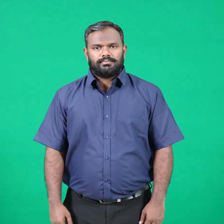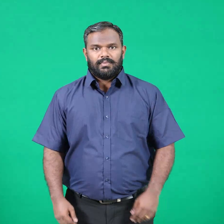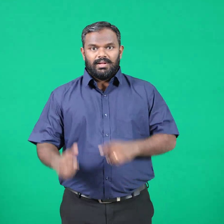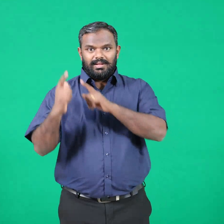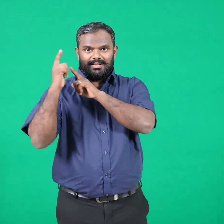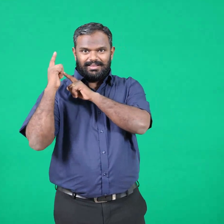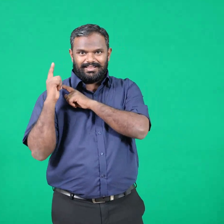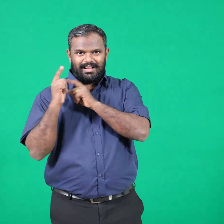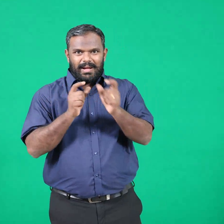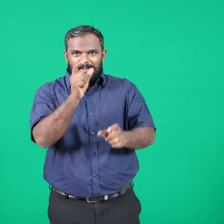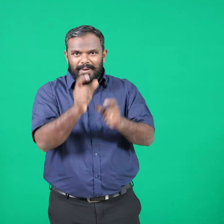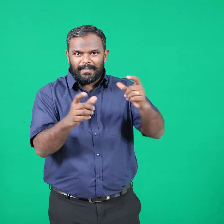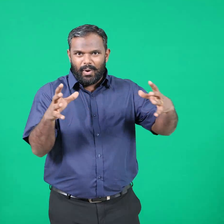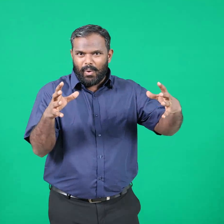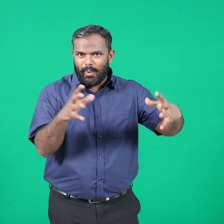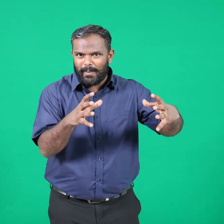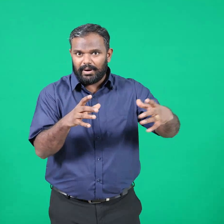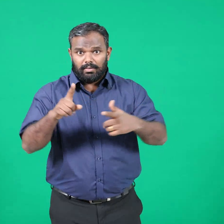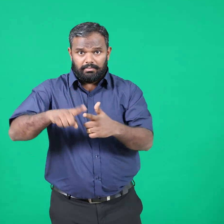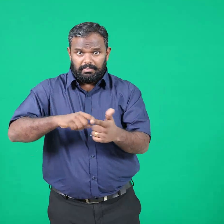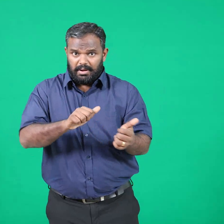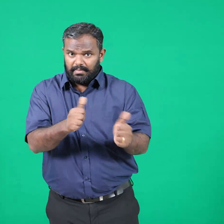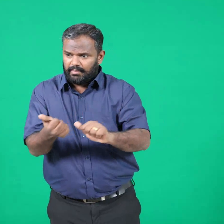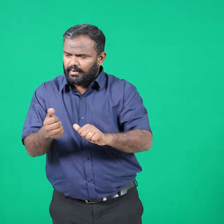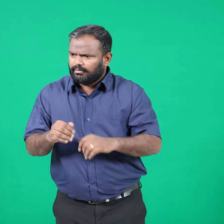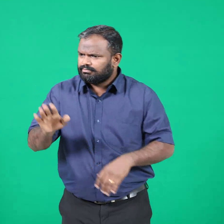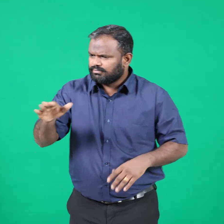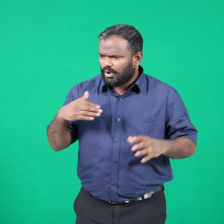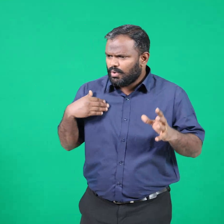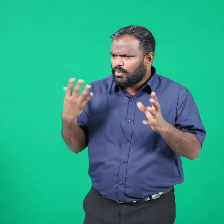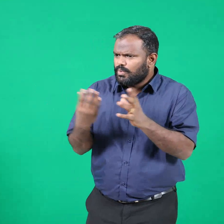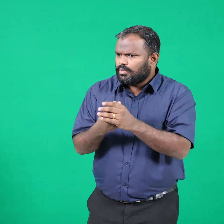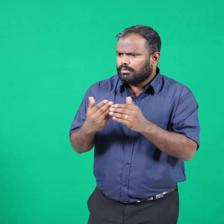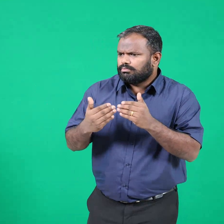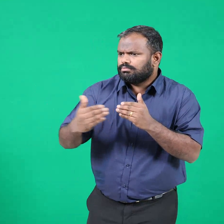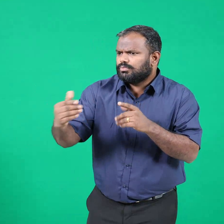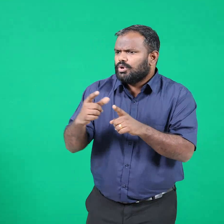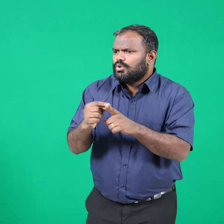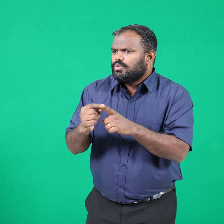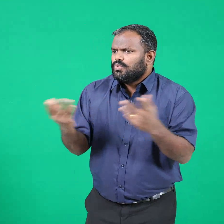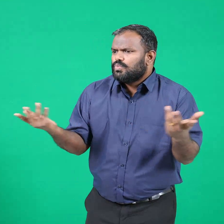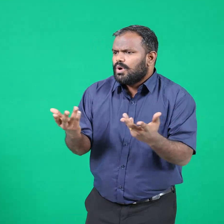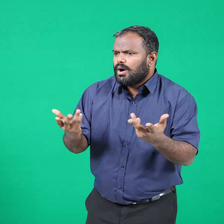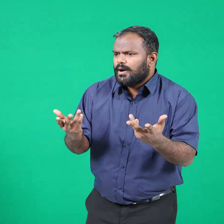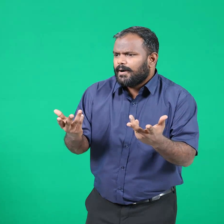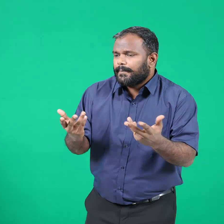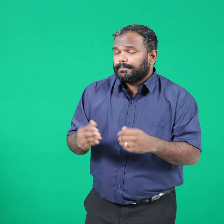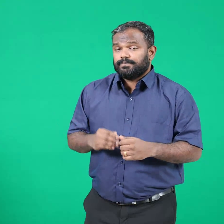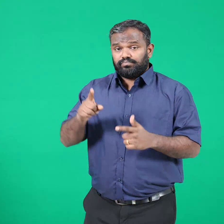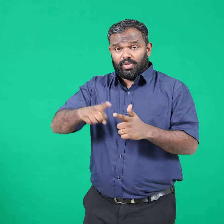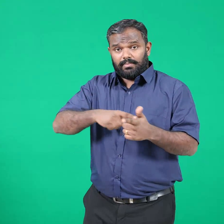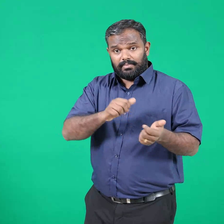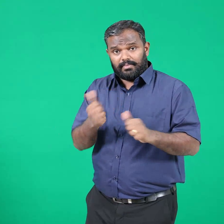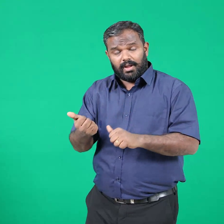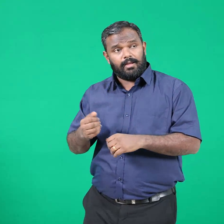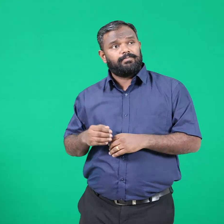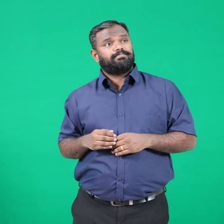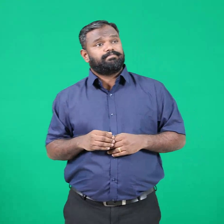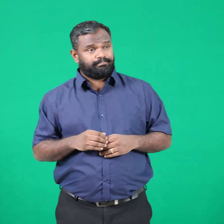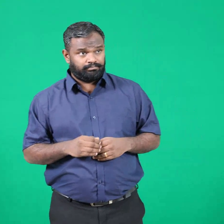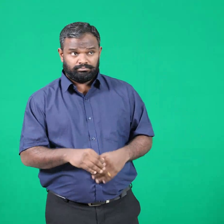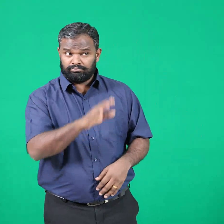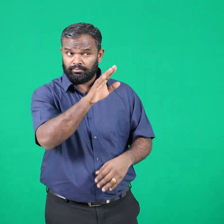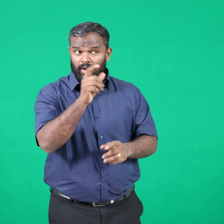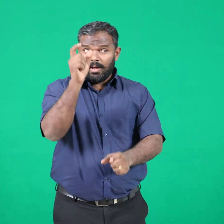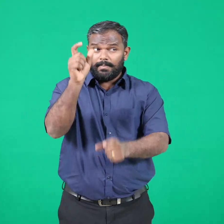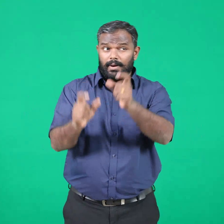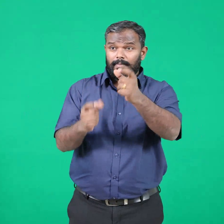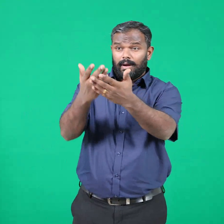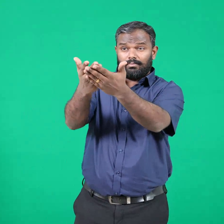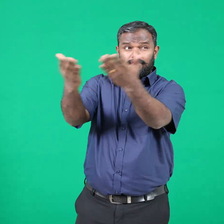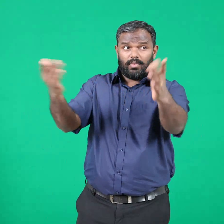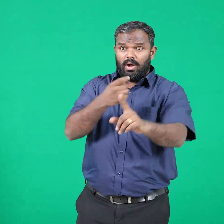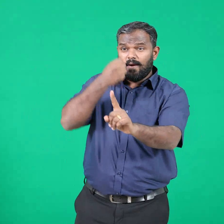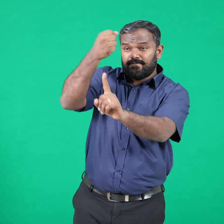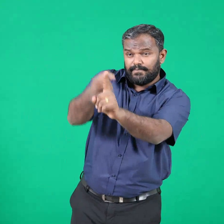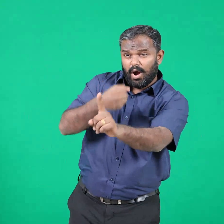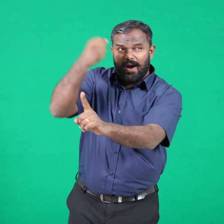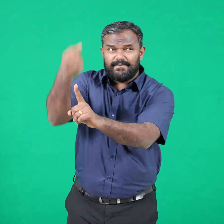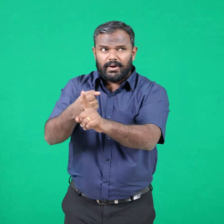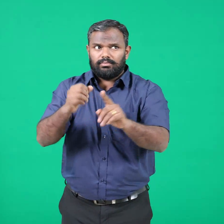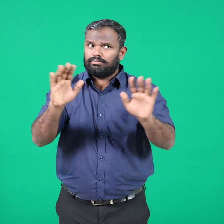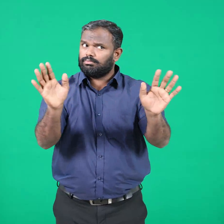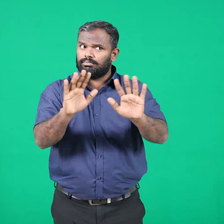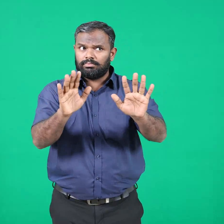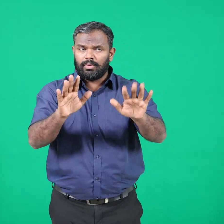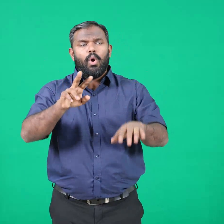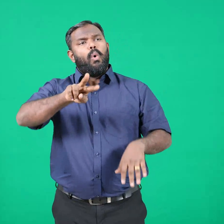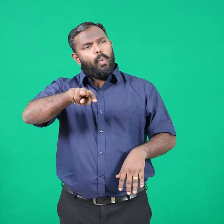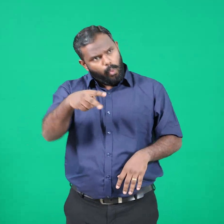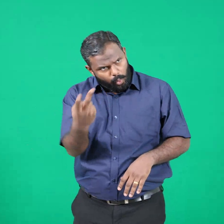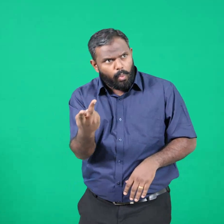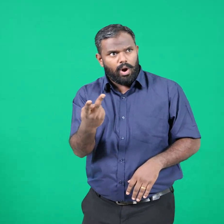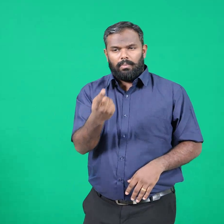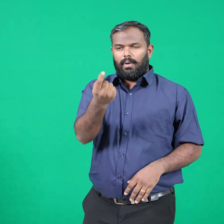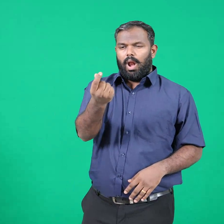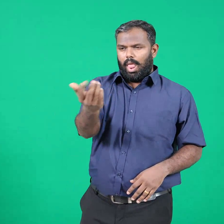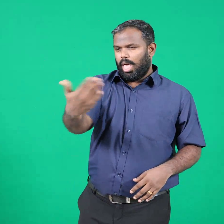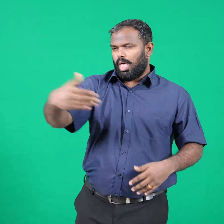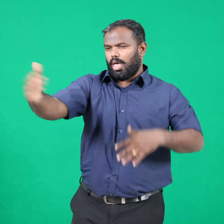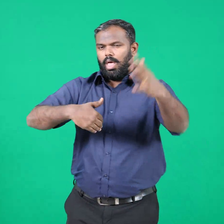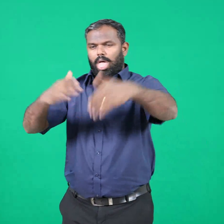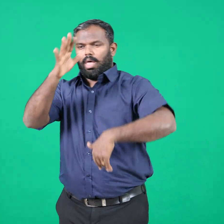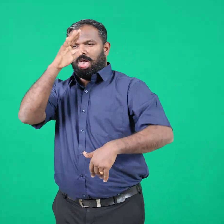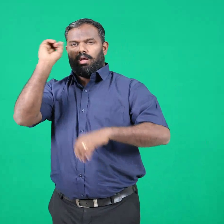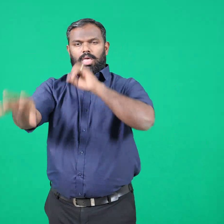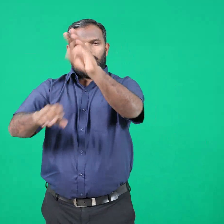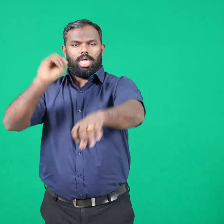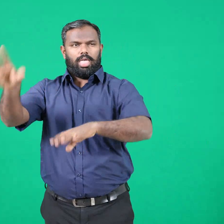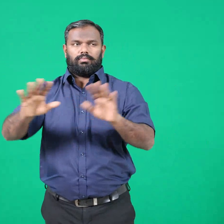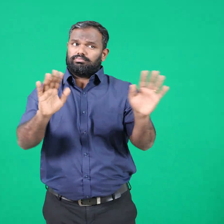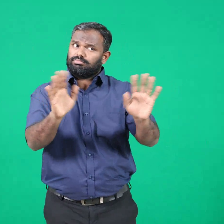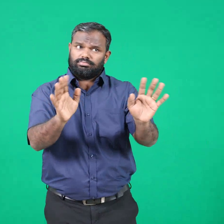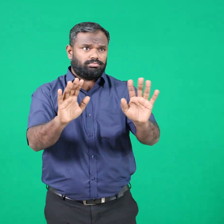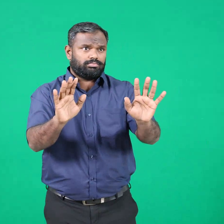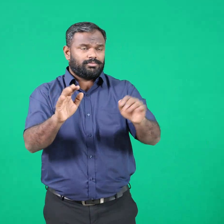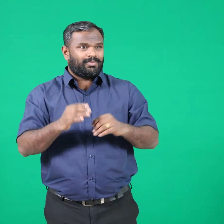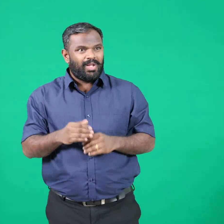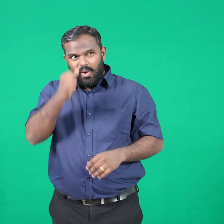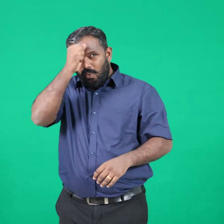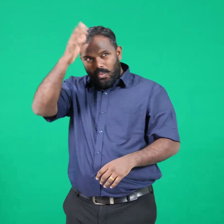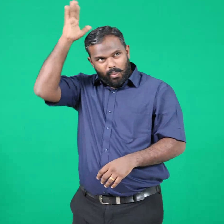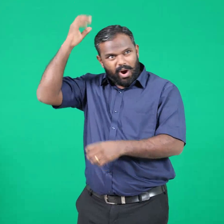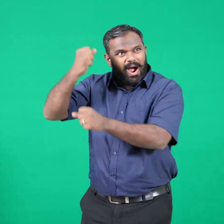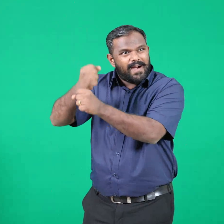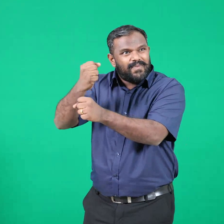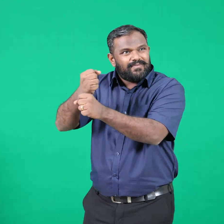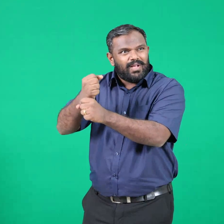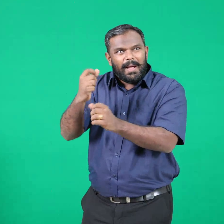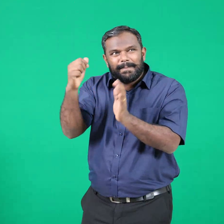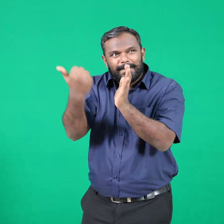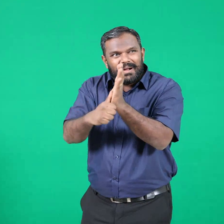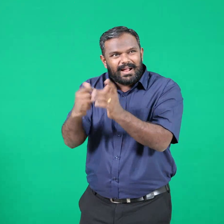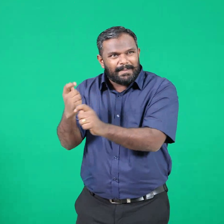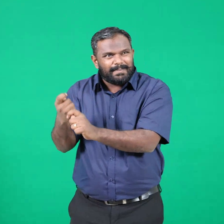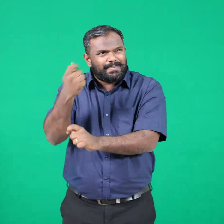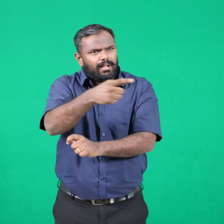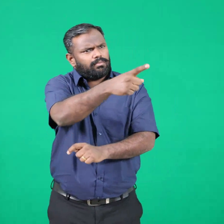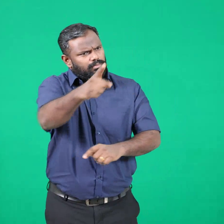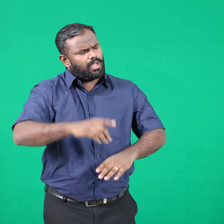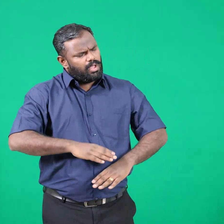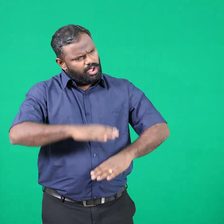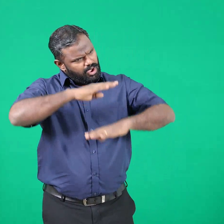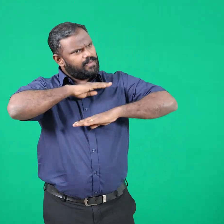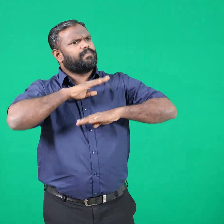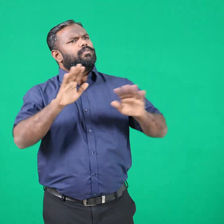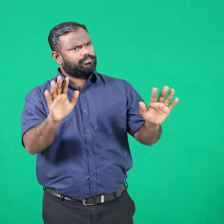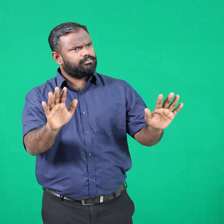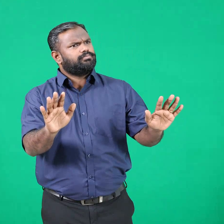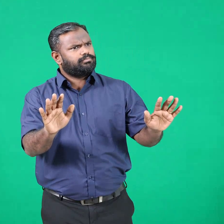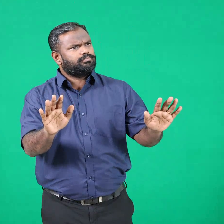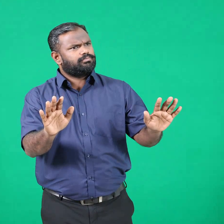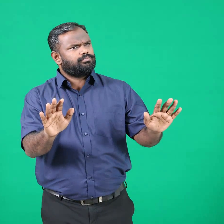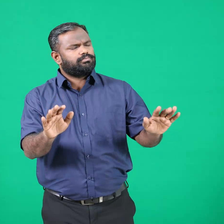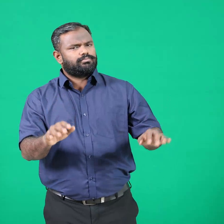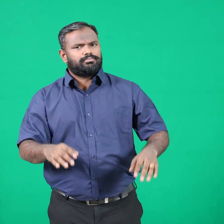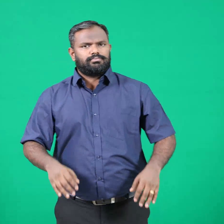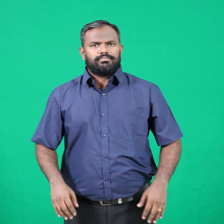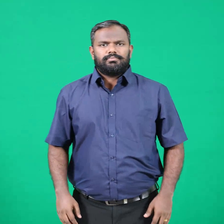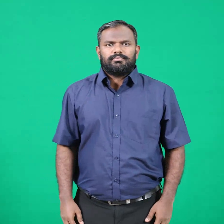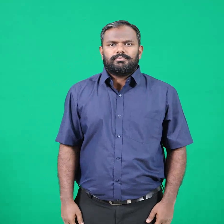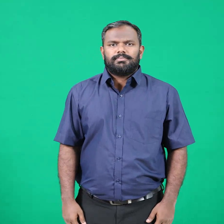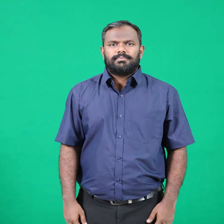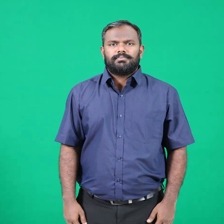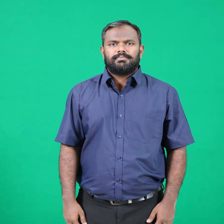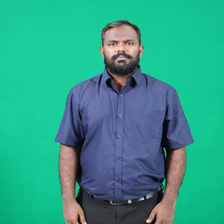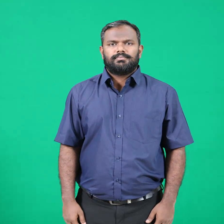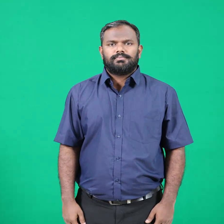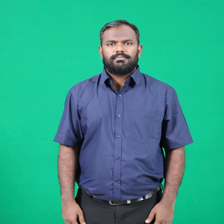Then some soldiers asked him, "And what should we do?" "Do not take money by force or false accusation," he said. " Be content with your wages."